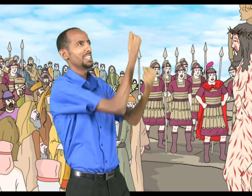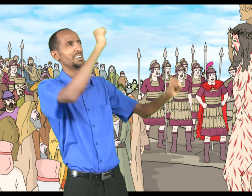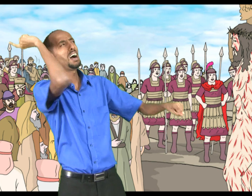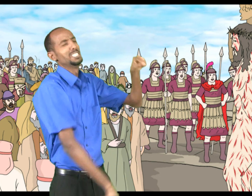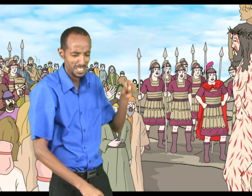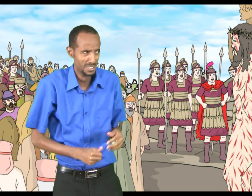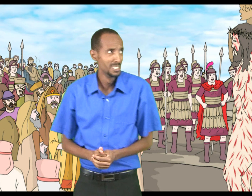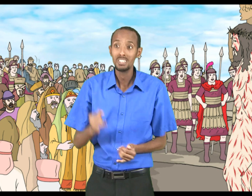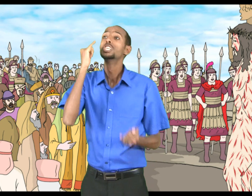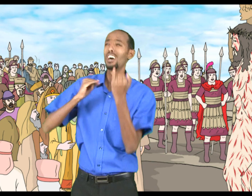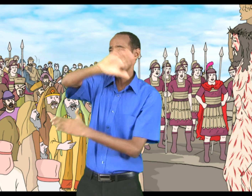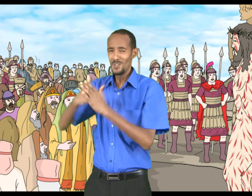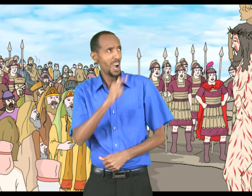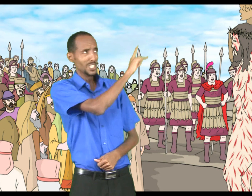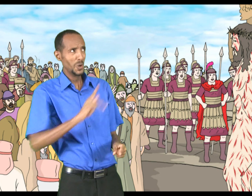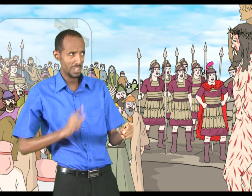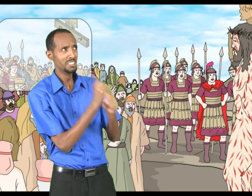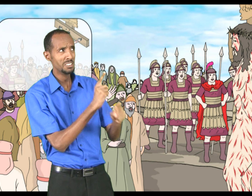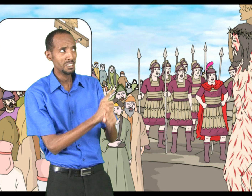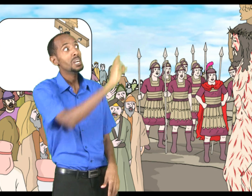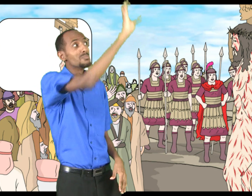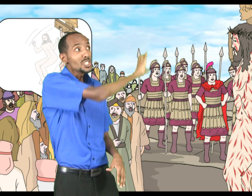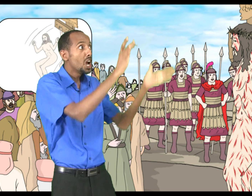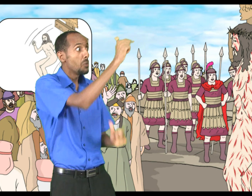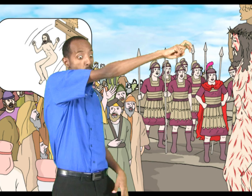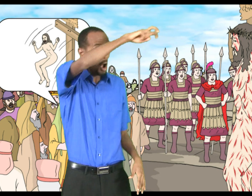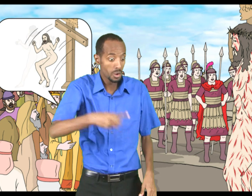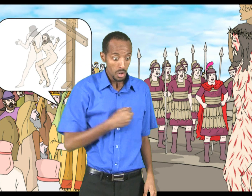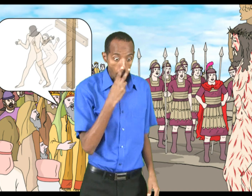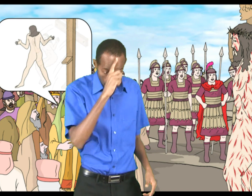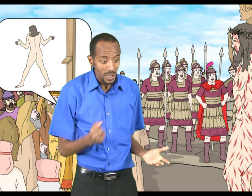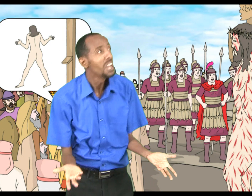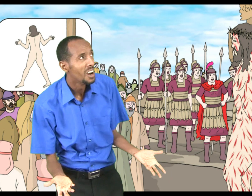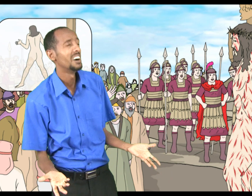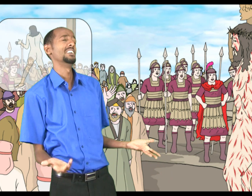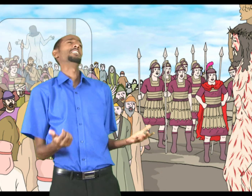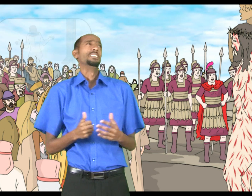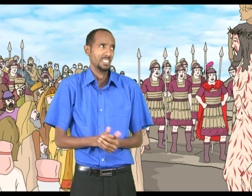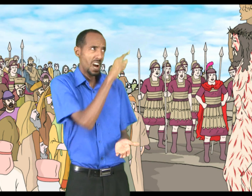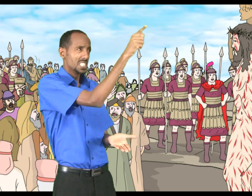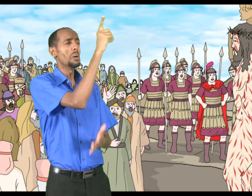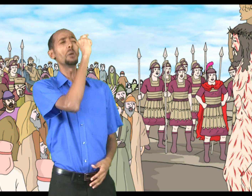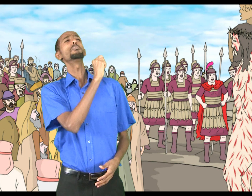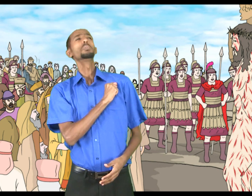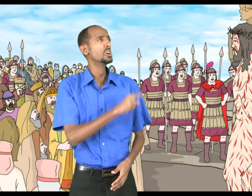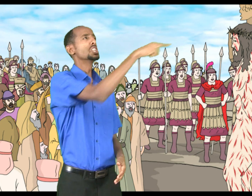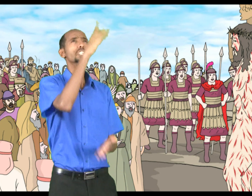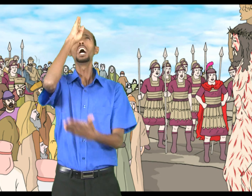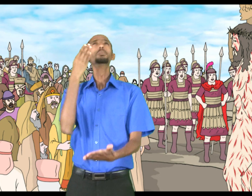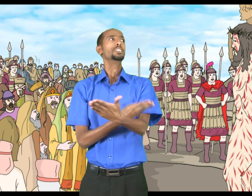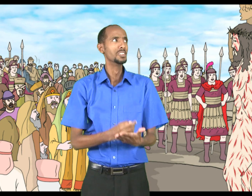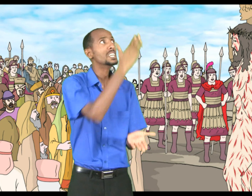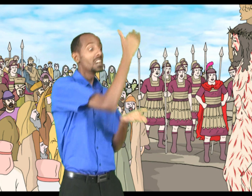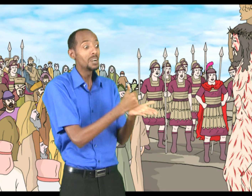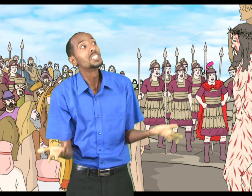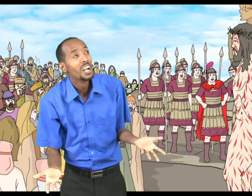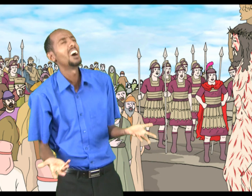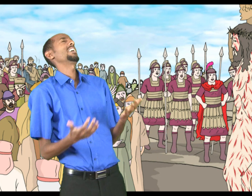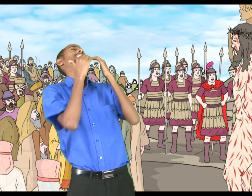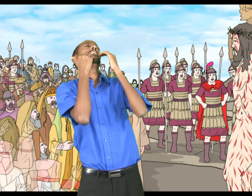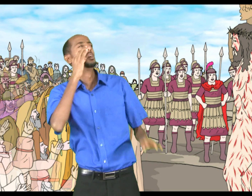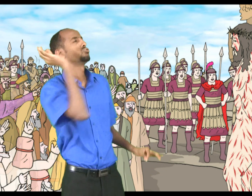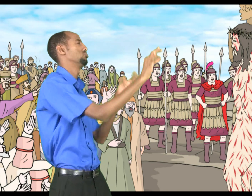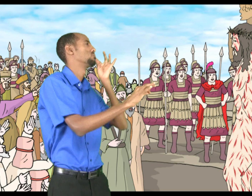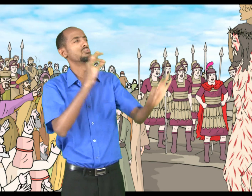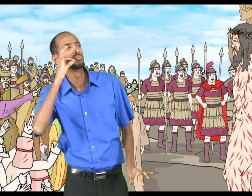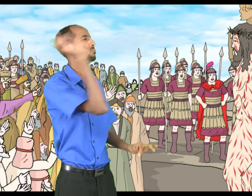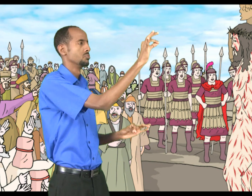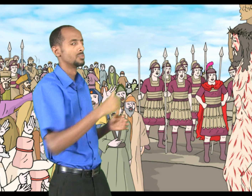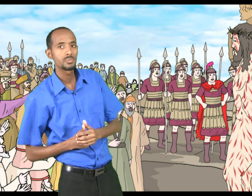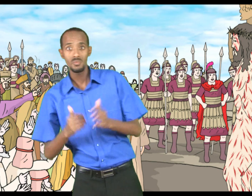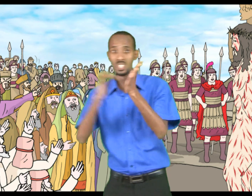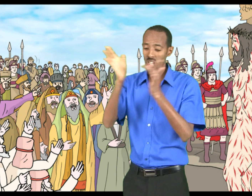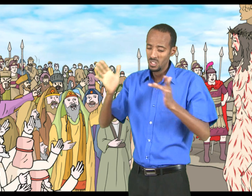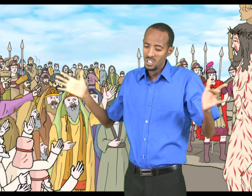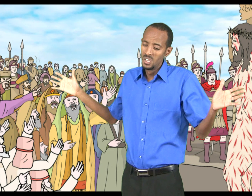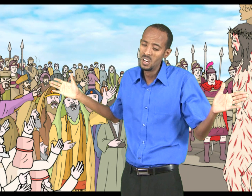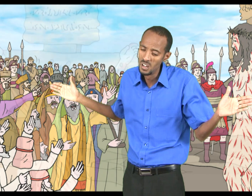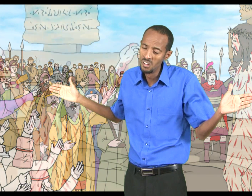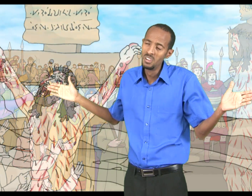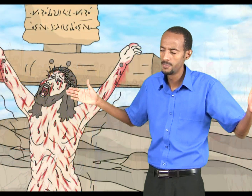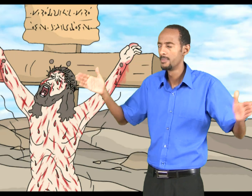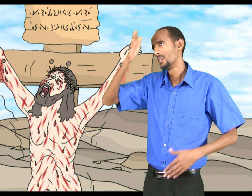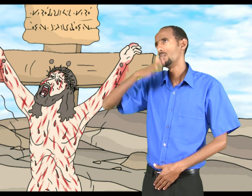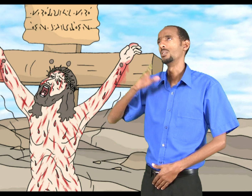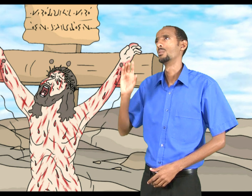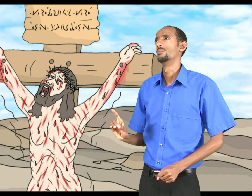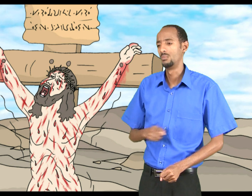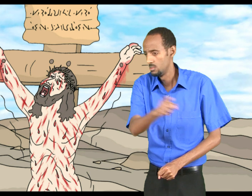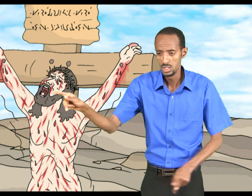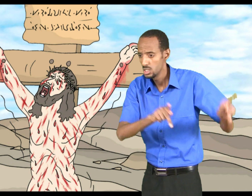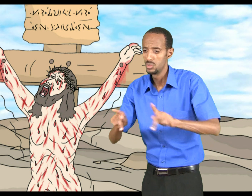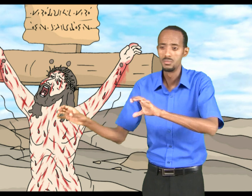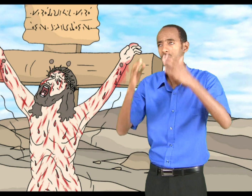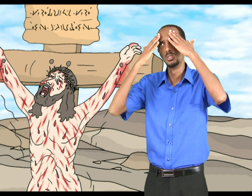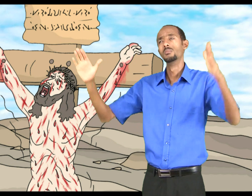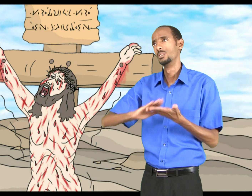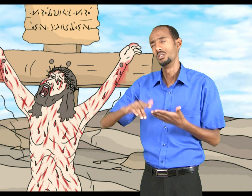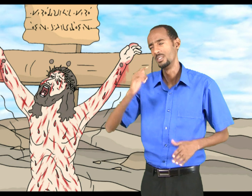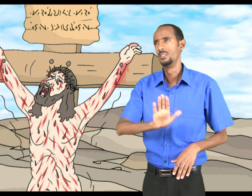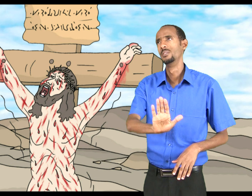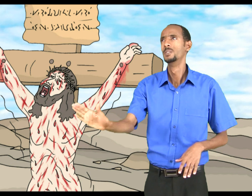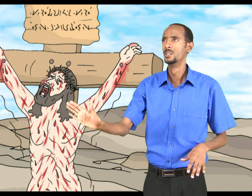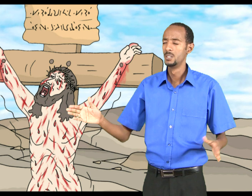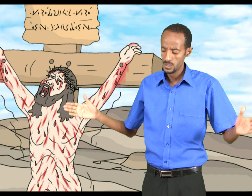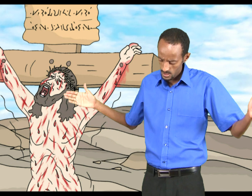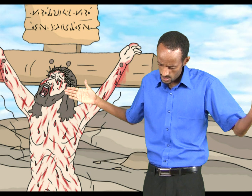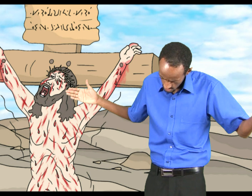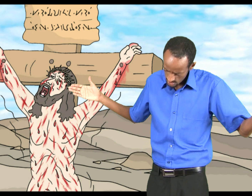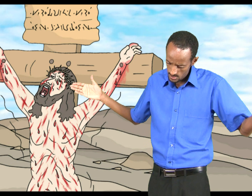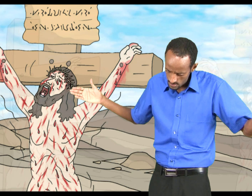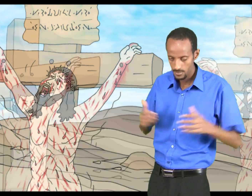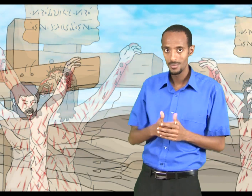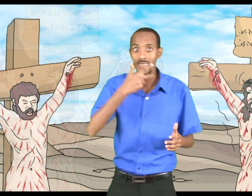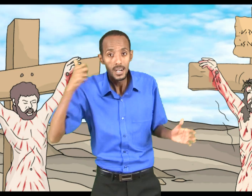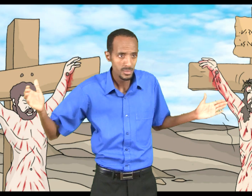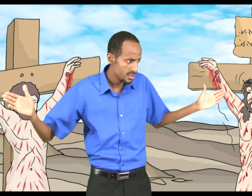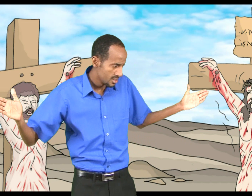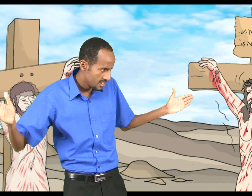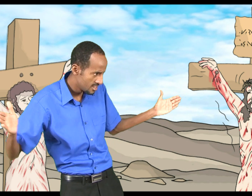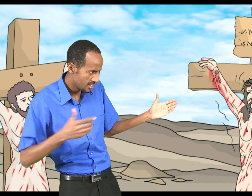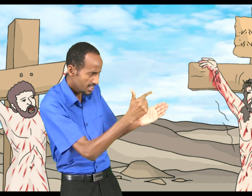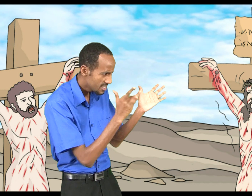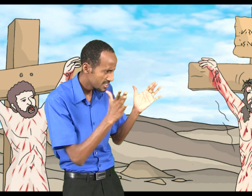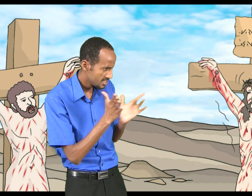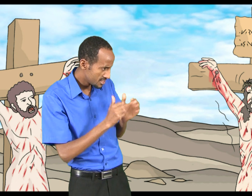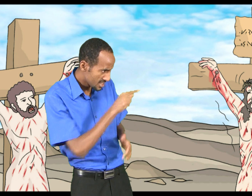In the same way, the chief priests, scribes, and elders mocked Him, saying, “He saved others, but He cannot save Himself.